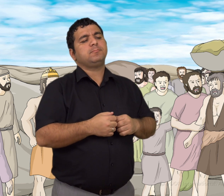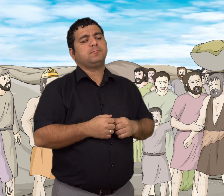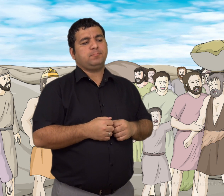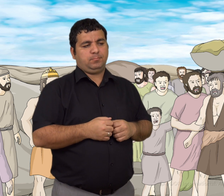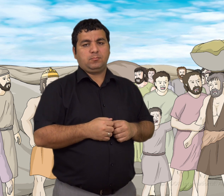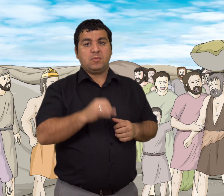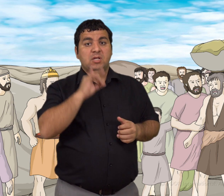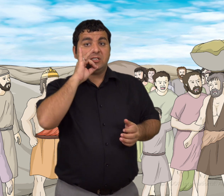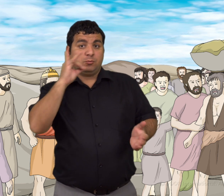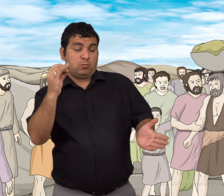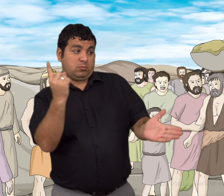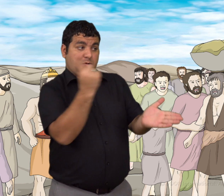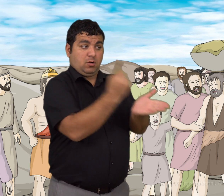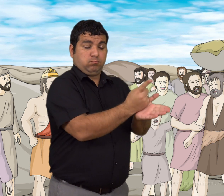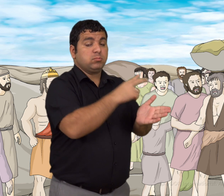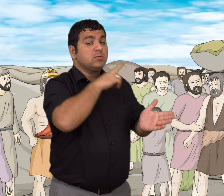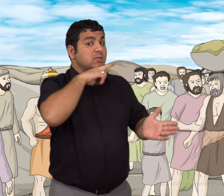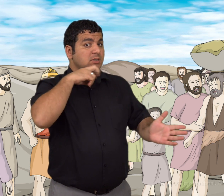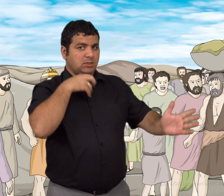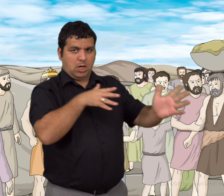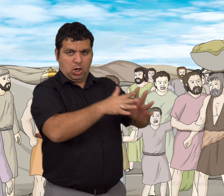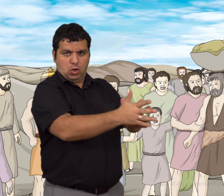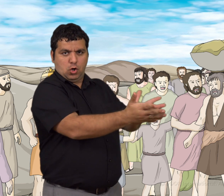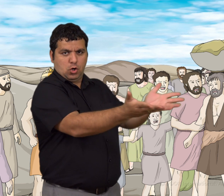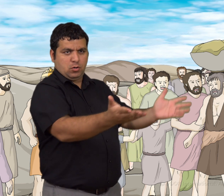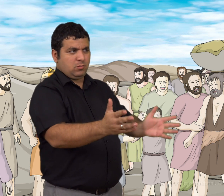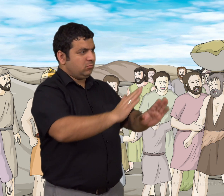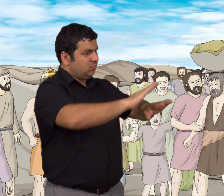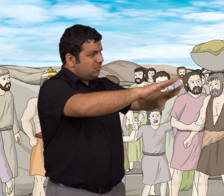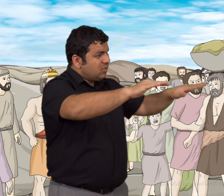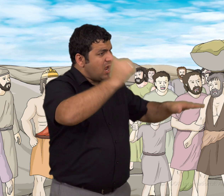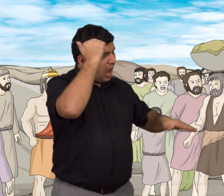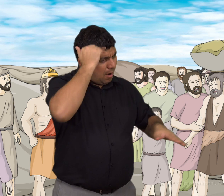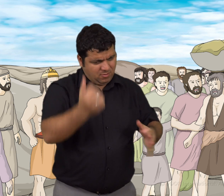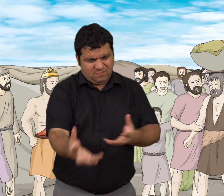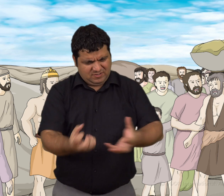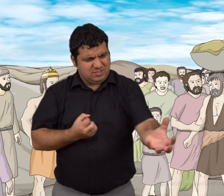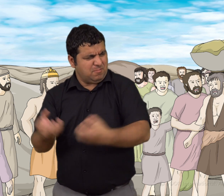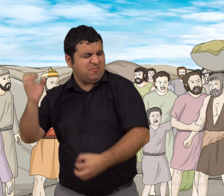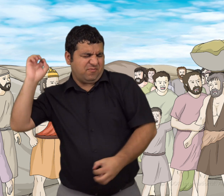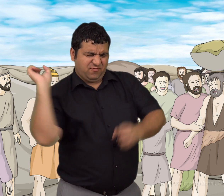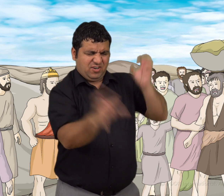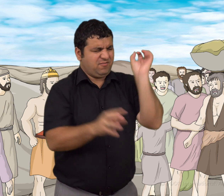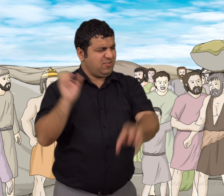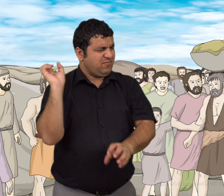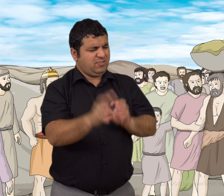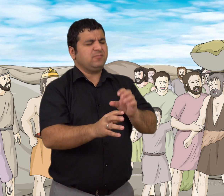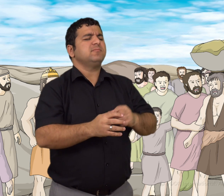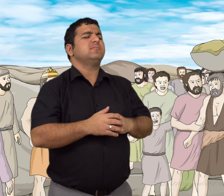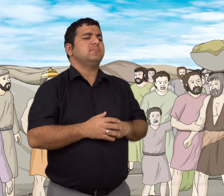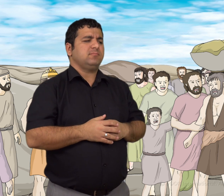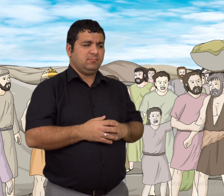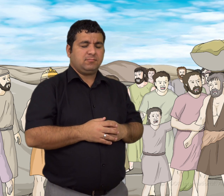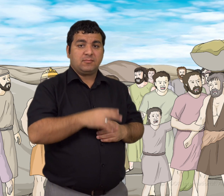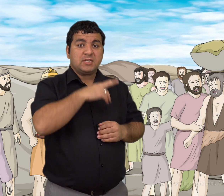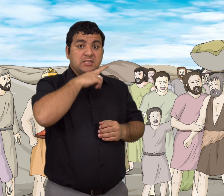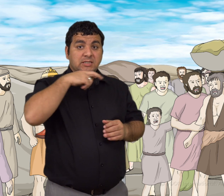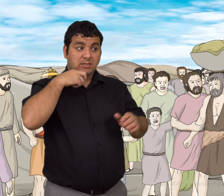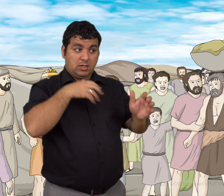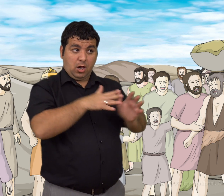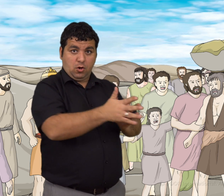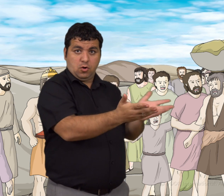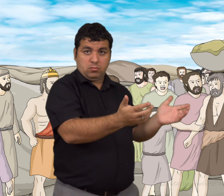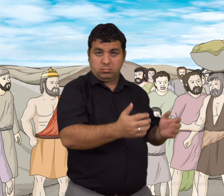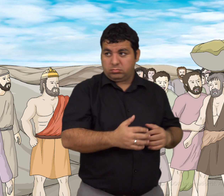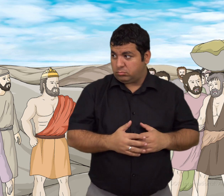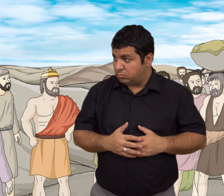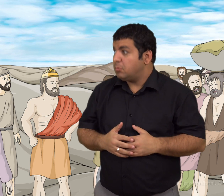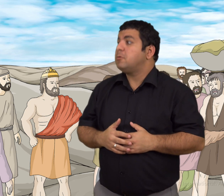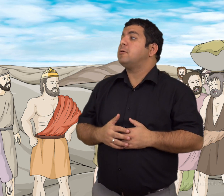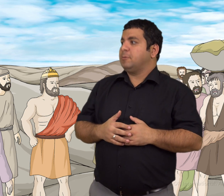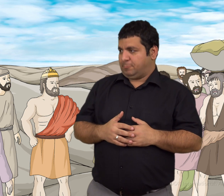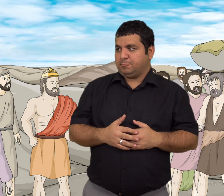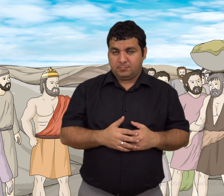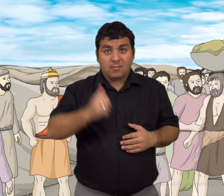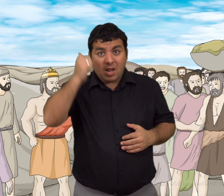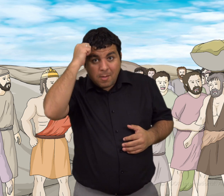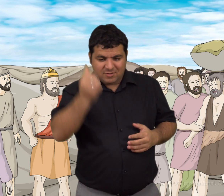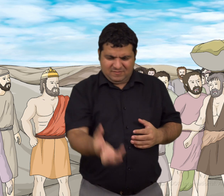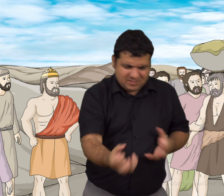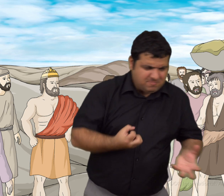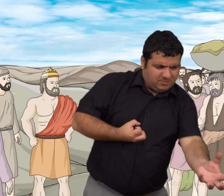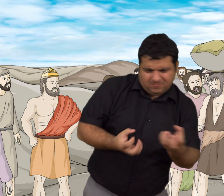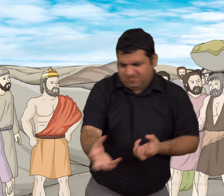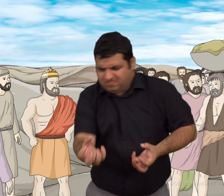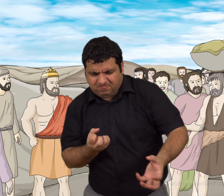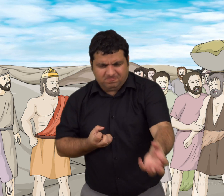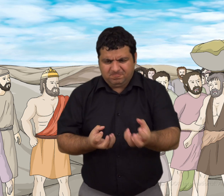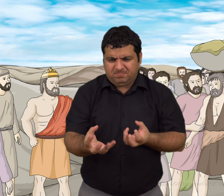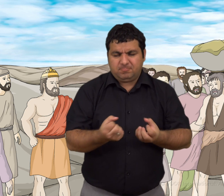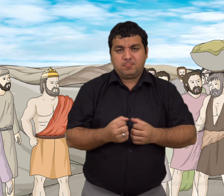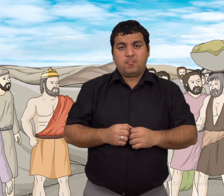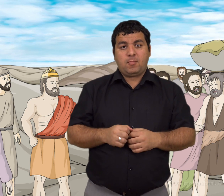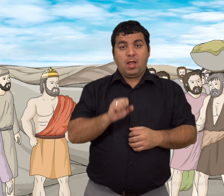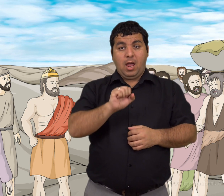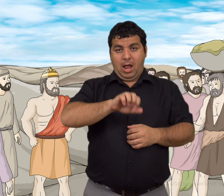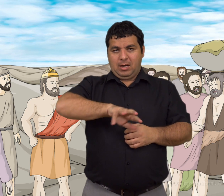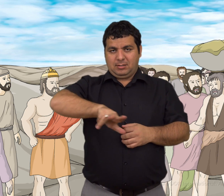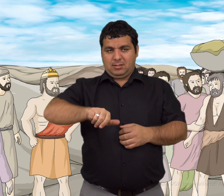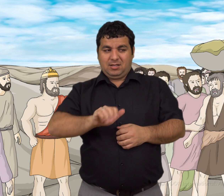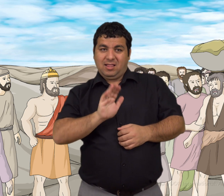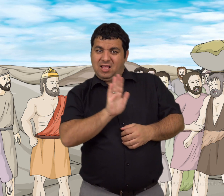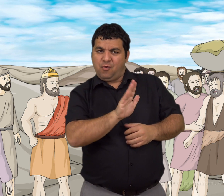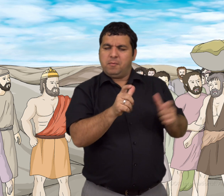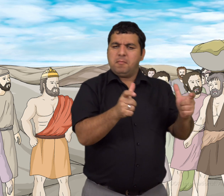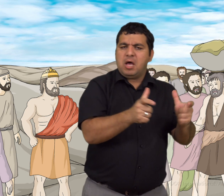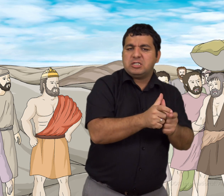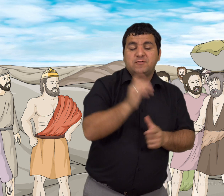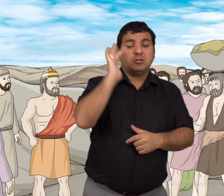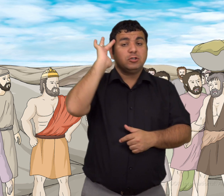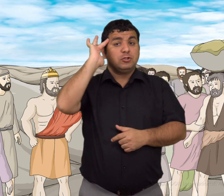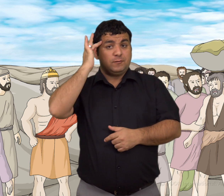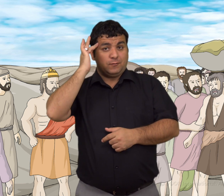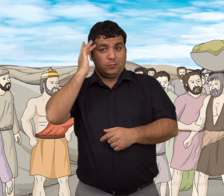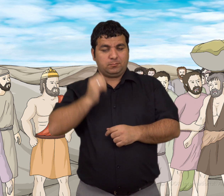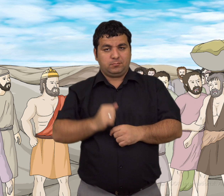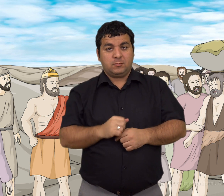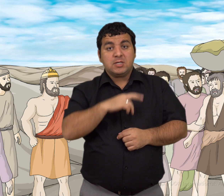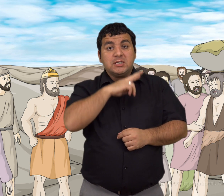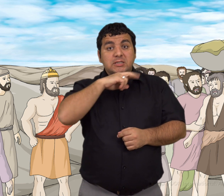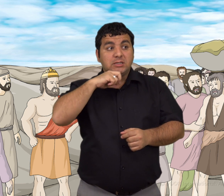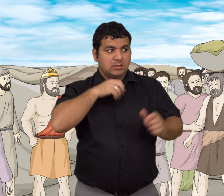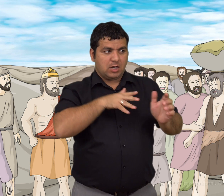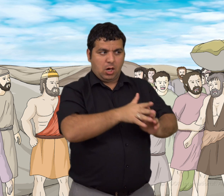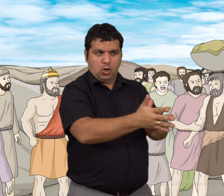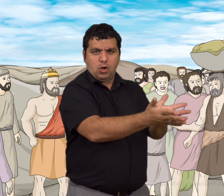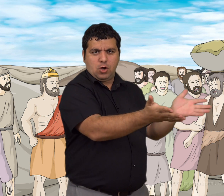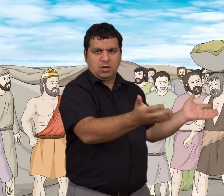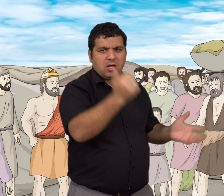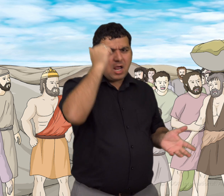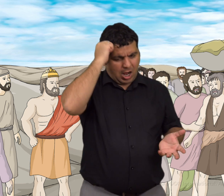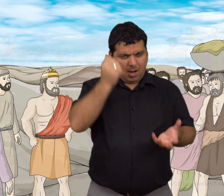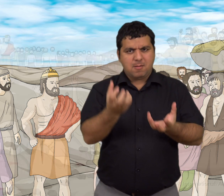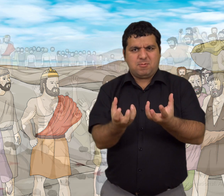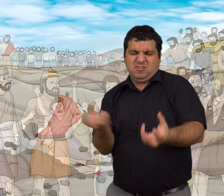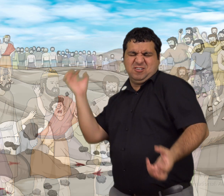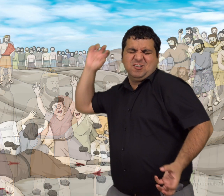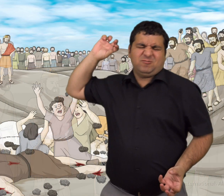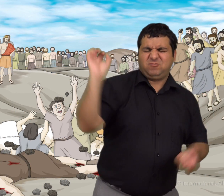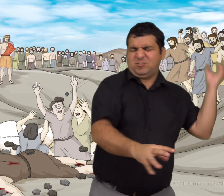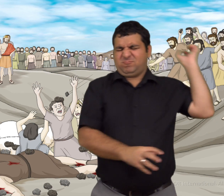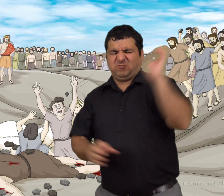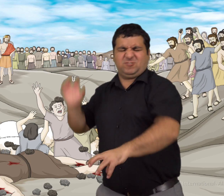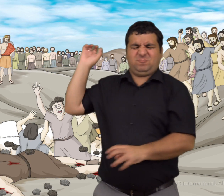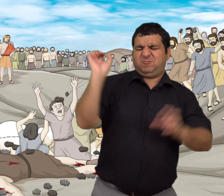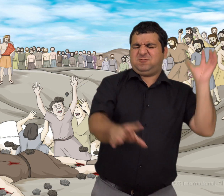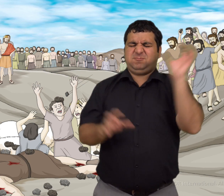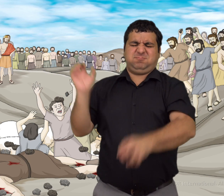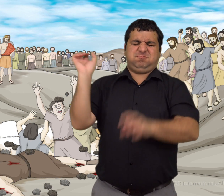“Why have you brought this trouble upon us?” said Joshua. “Today the LORD will bring trouble upon you!”